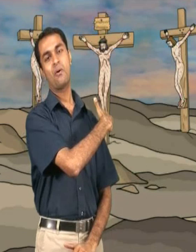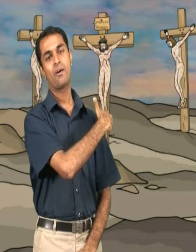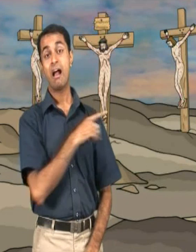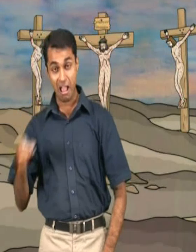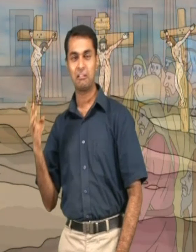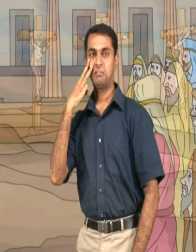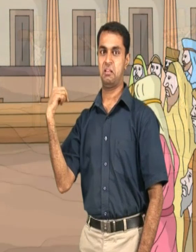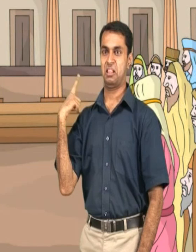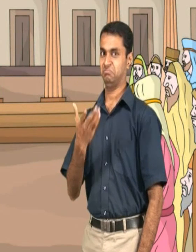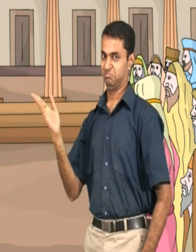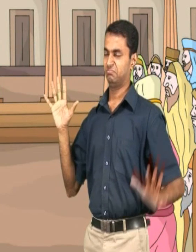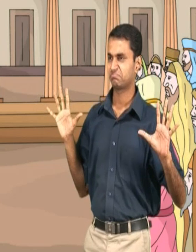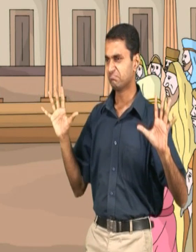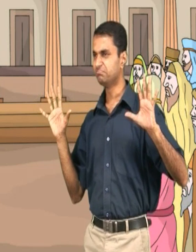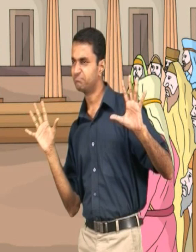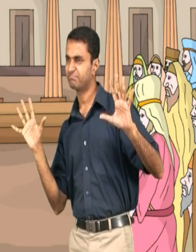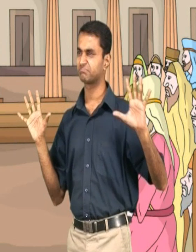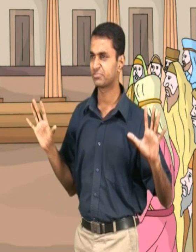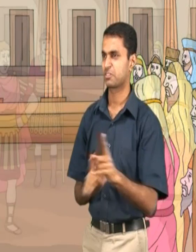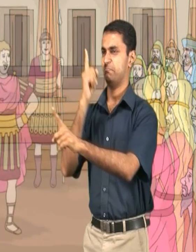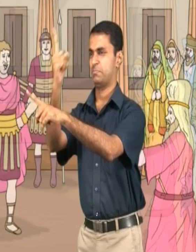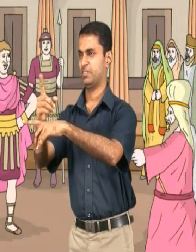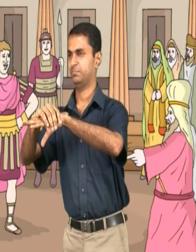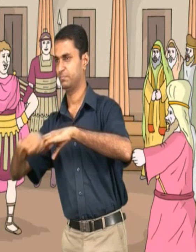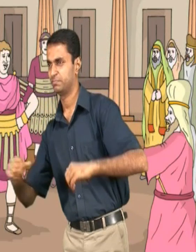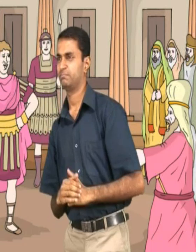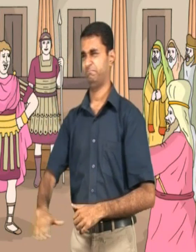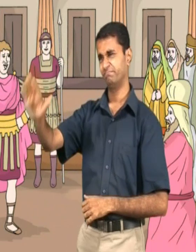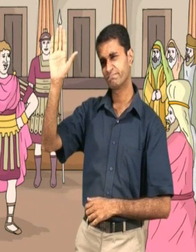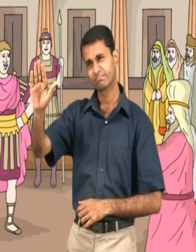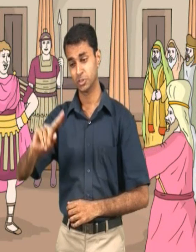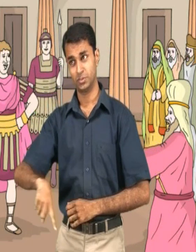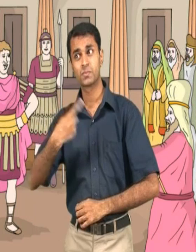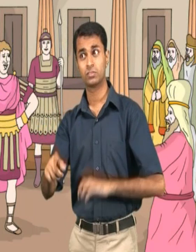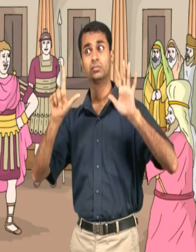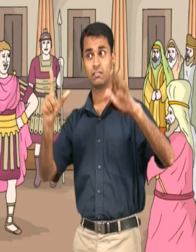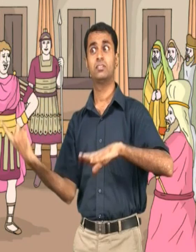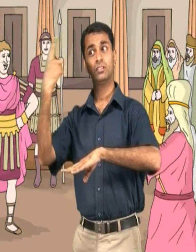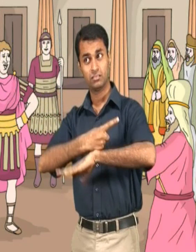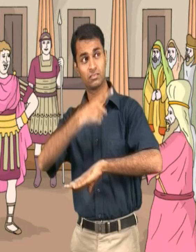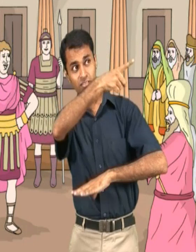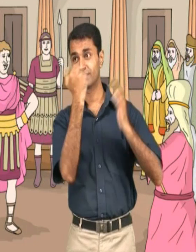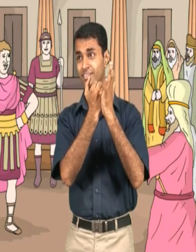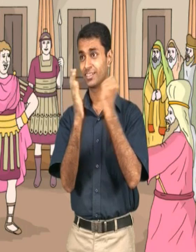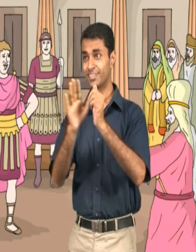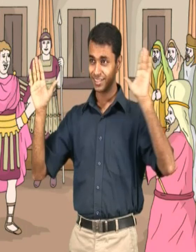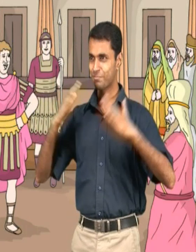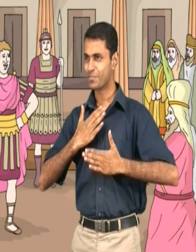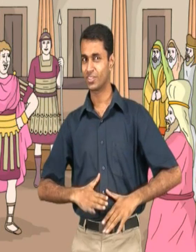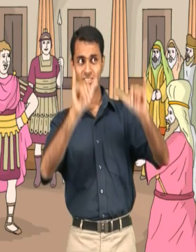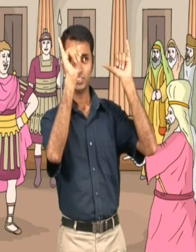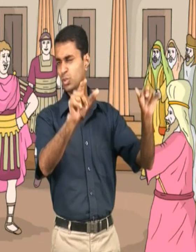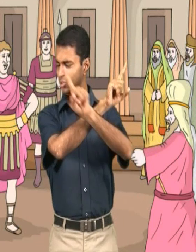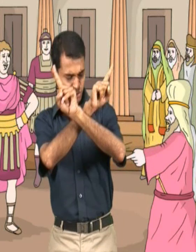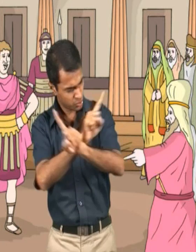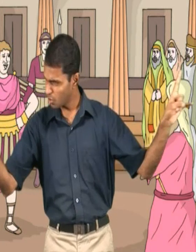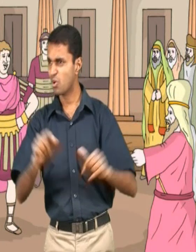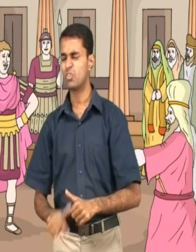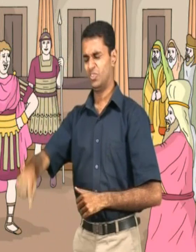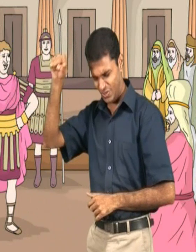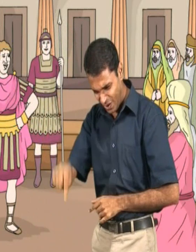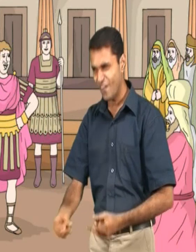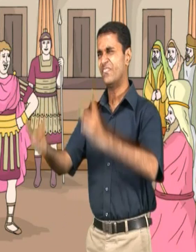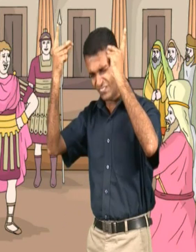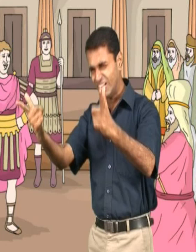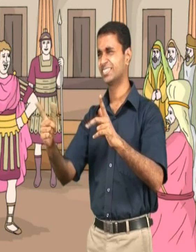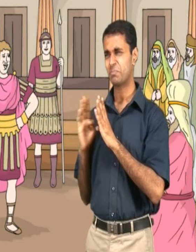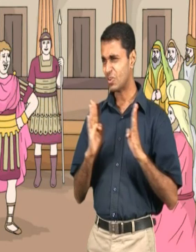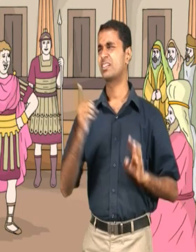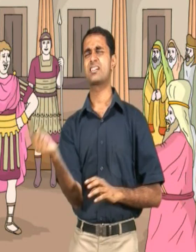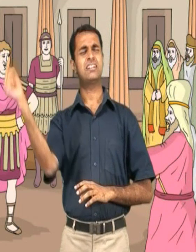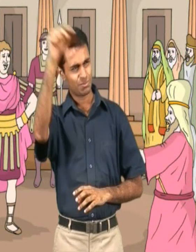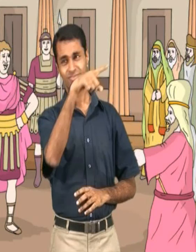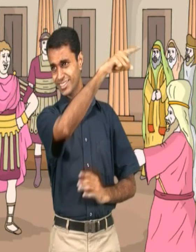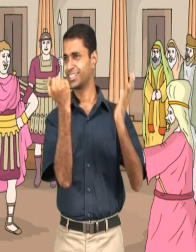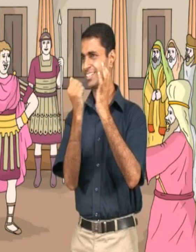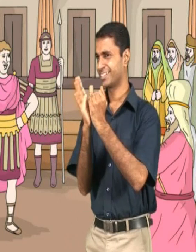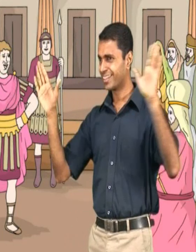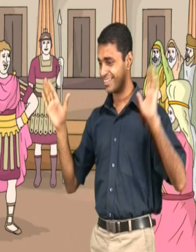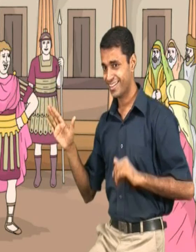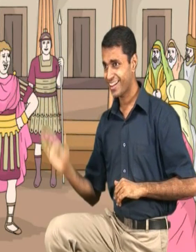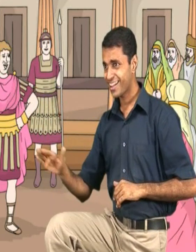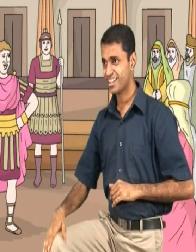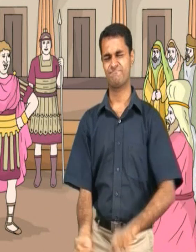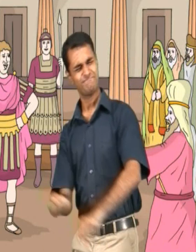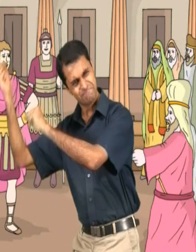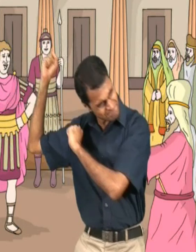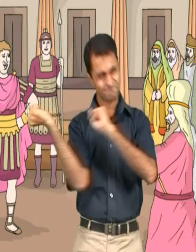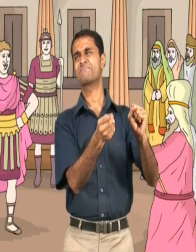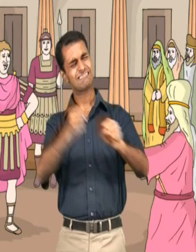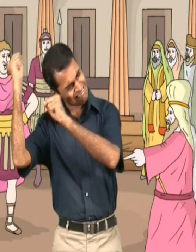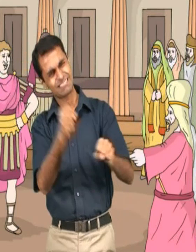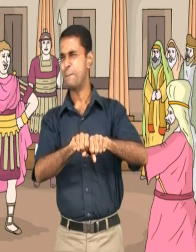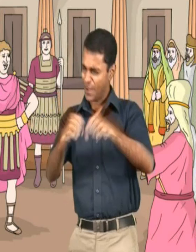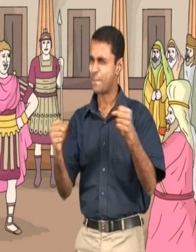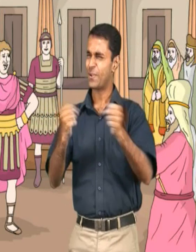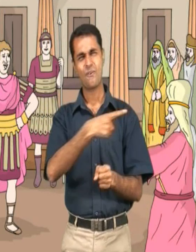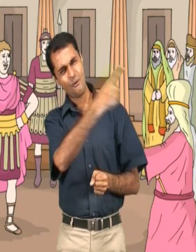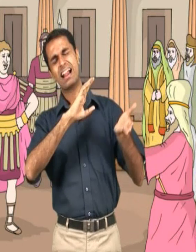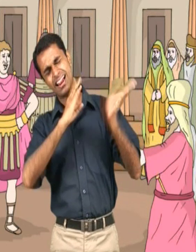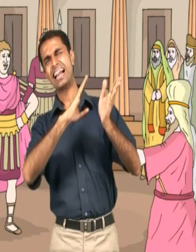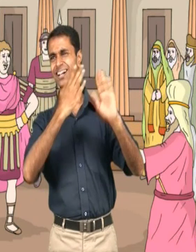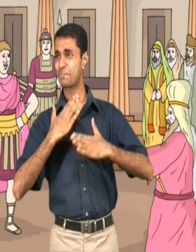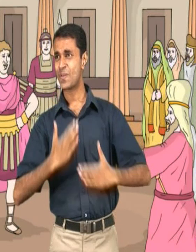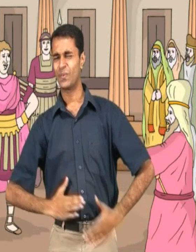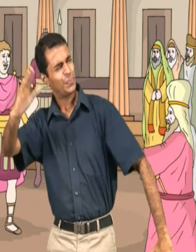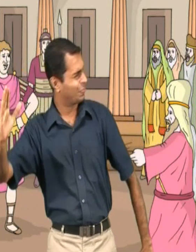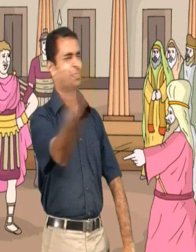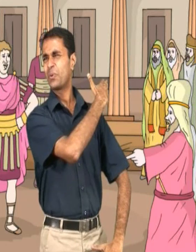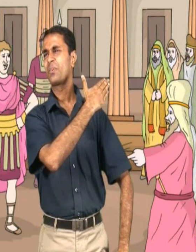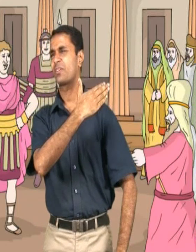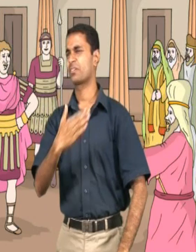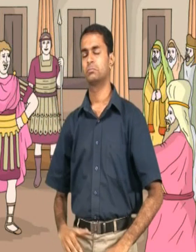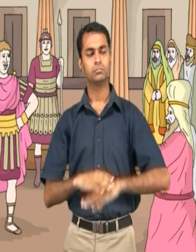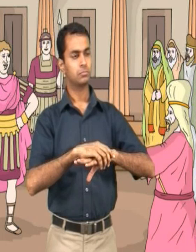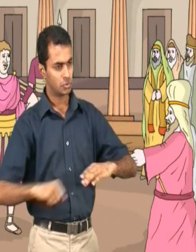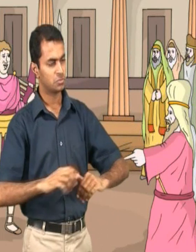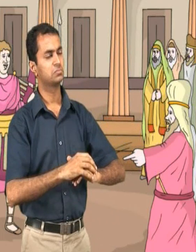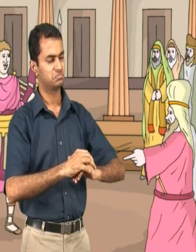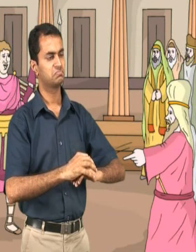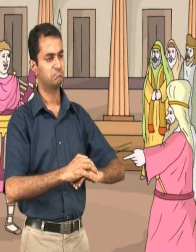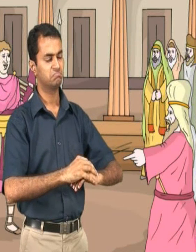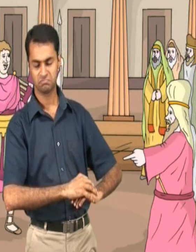In order that the bodies would not remain on the cross during the Sabbath, the Jews asked Pilate to have the legs broken and the bodies removed.